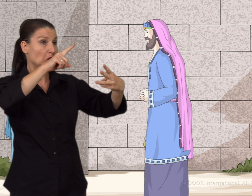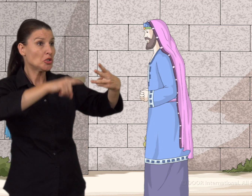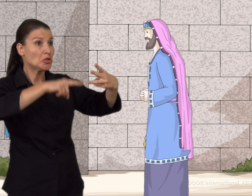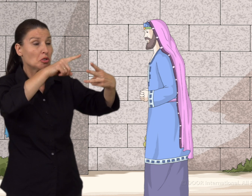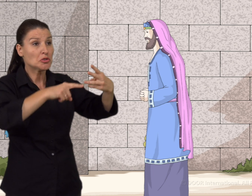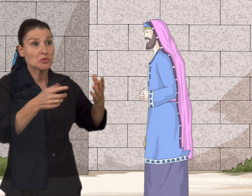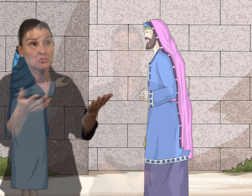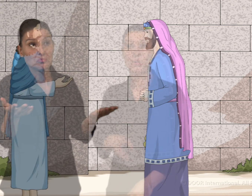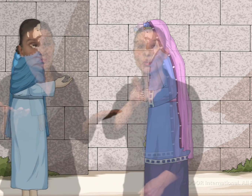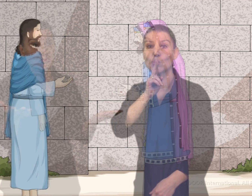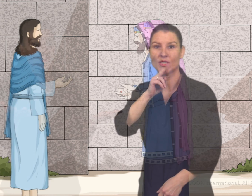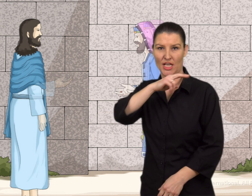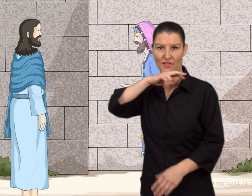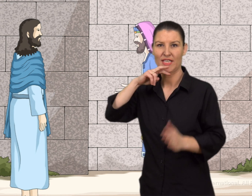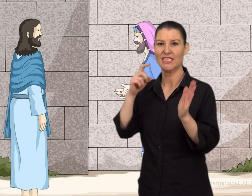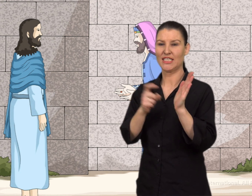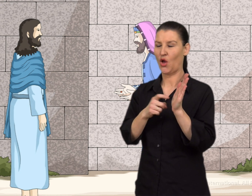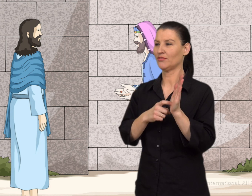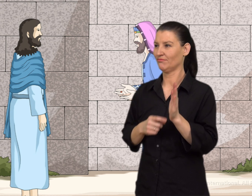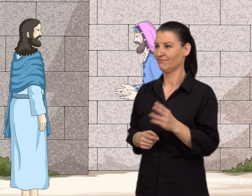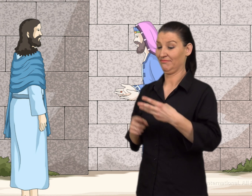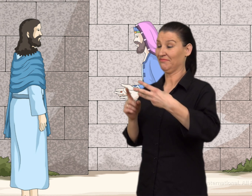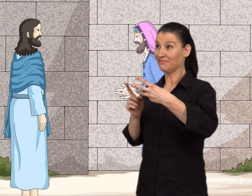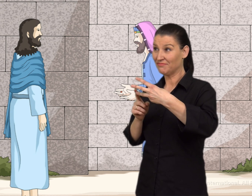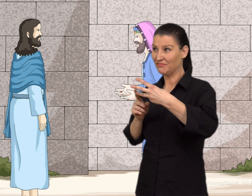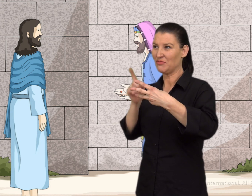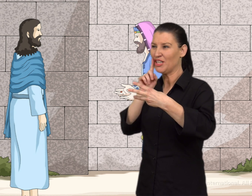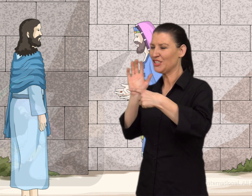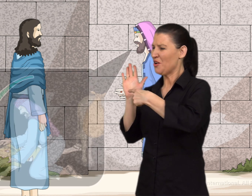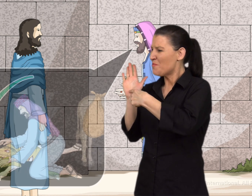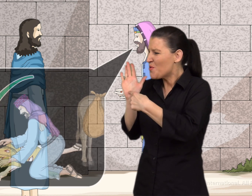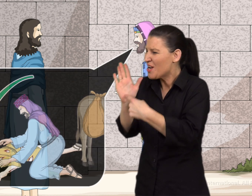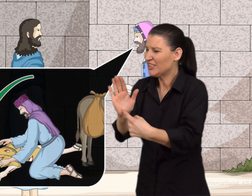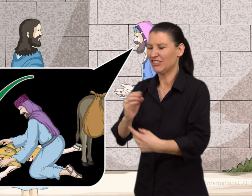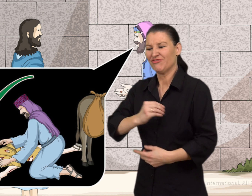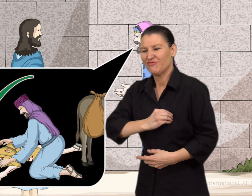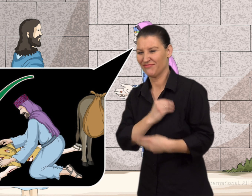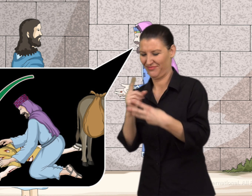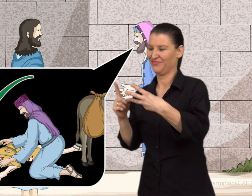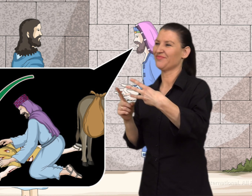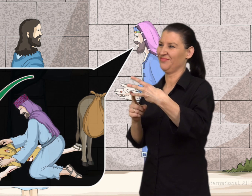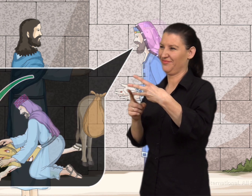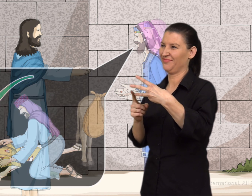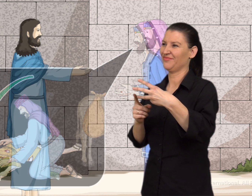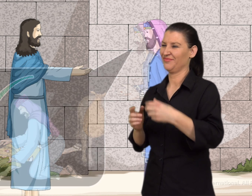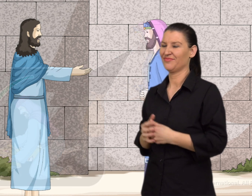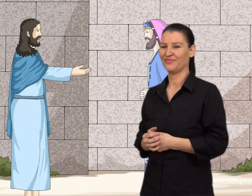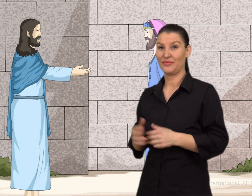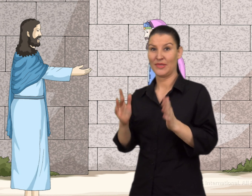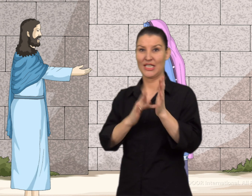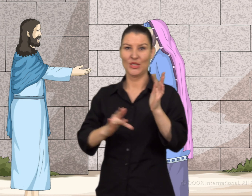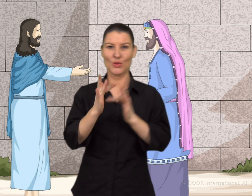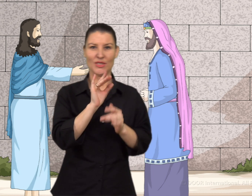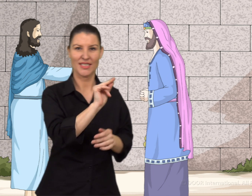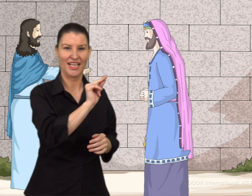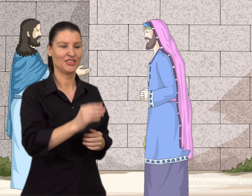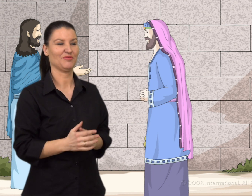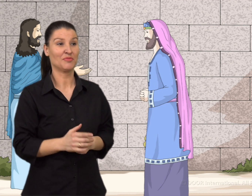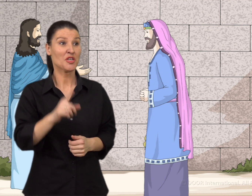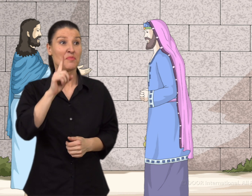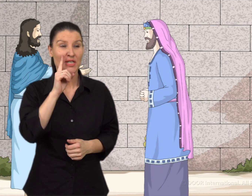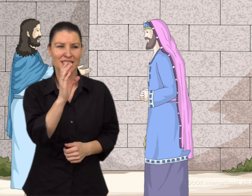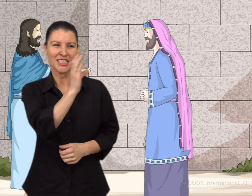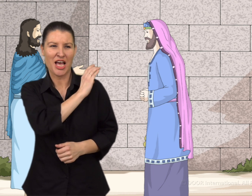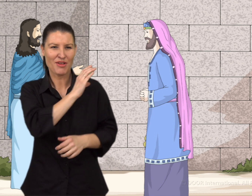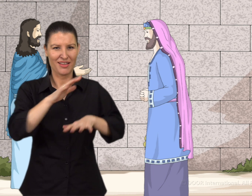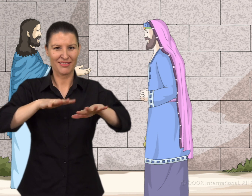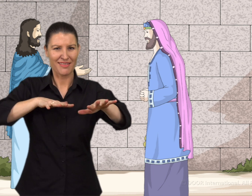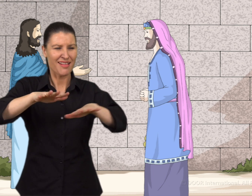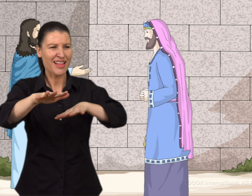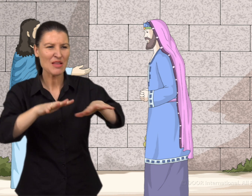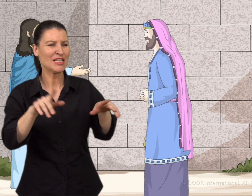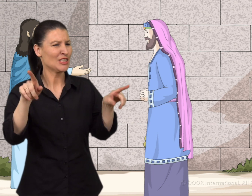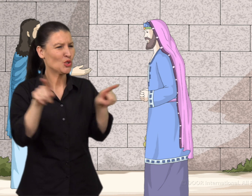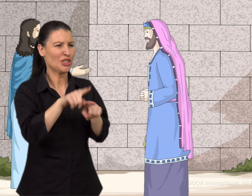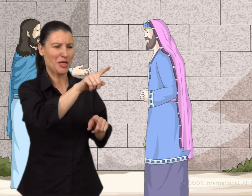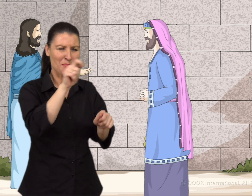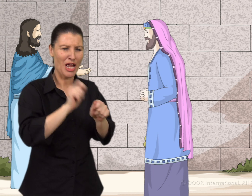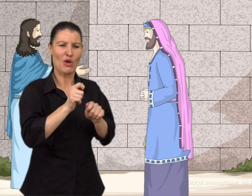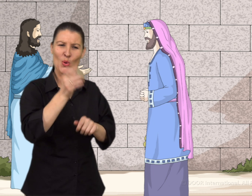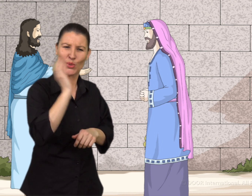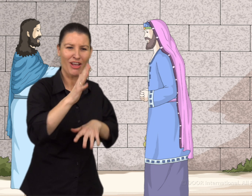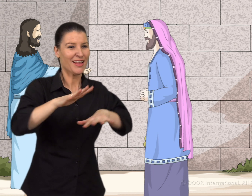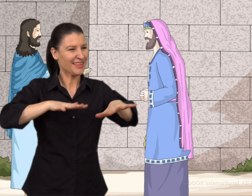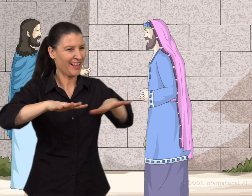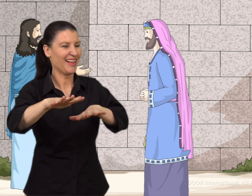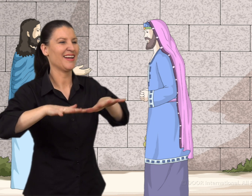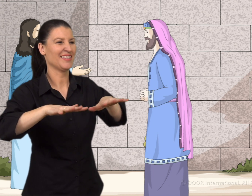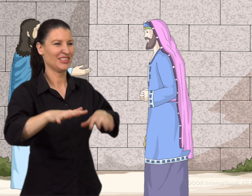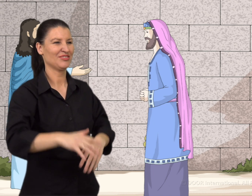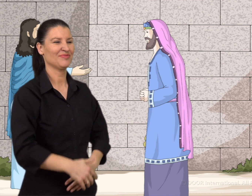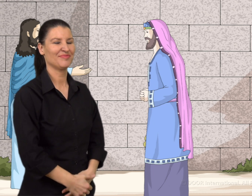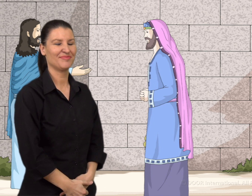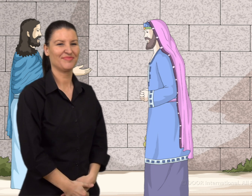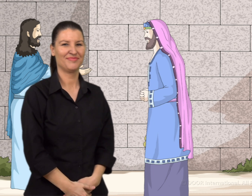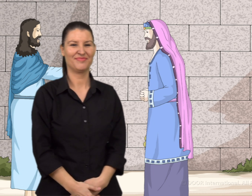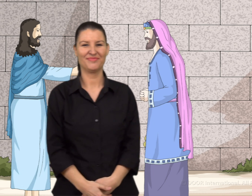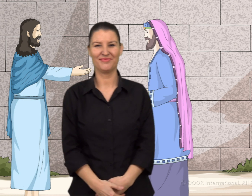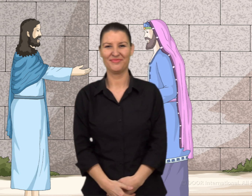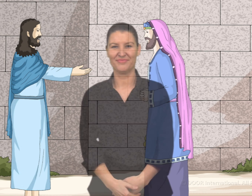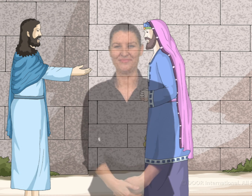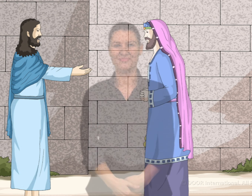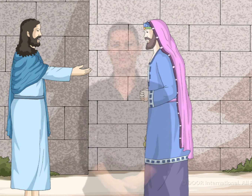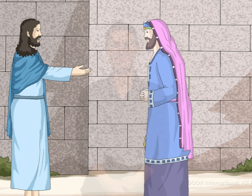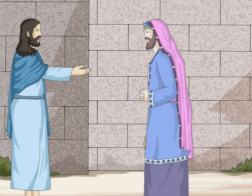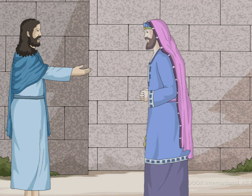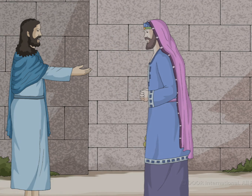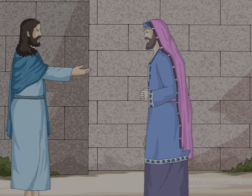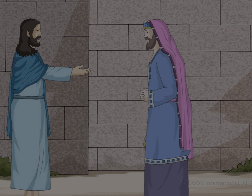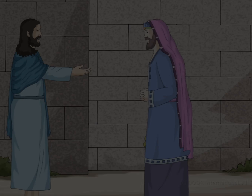“The one who showed him mercy,” replied the expert in the law. Then Jesus told him, “Go and do likewise.”